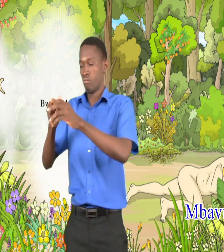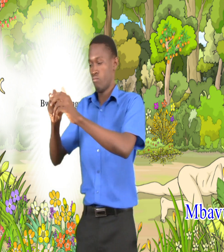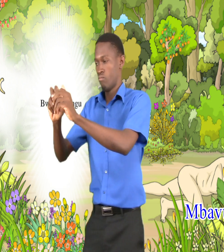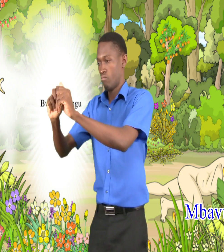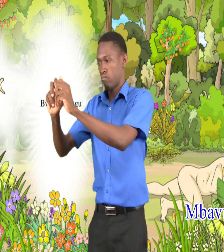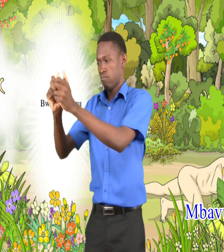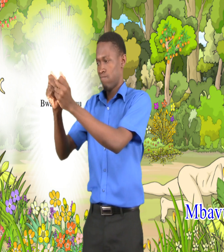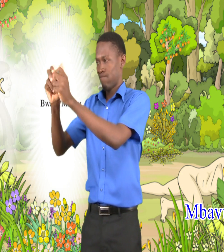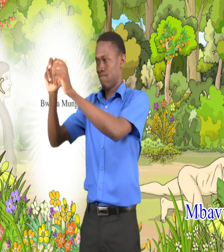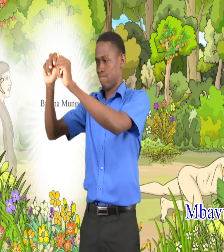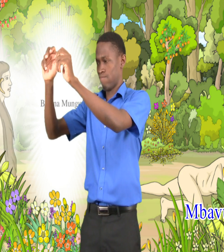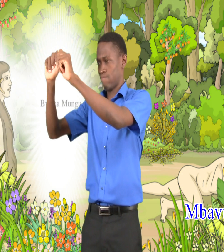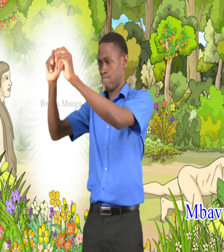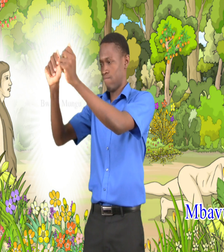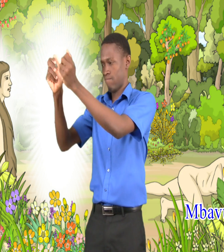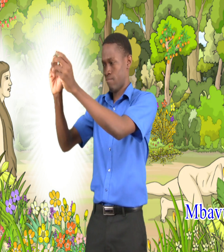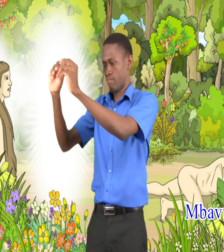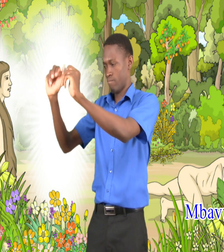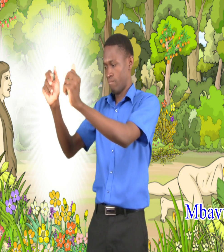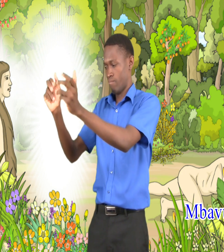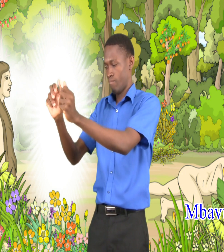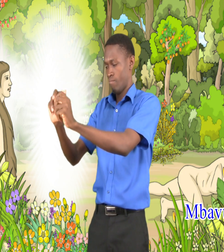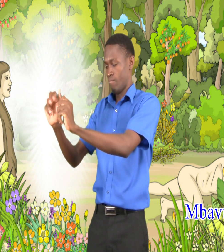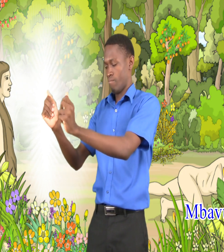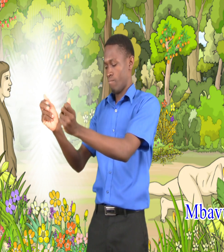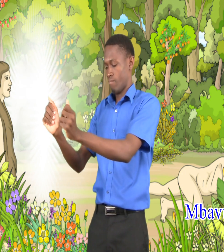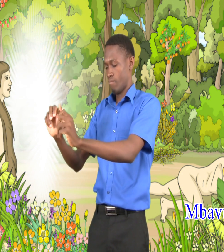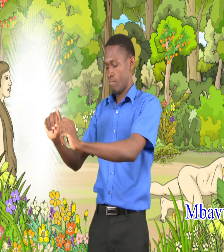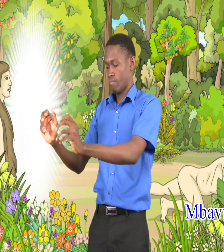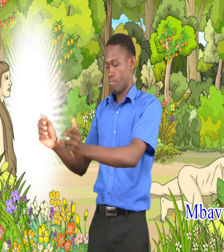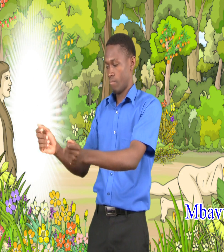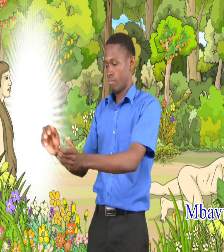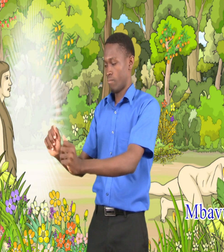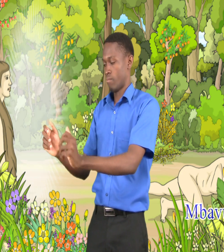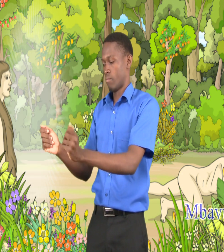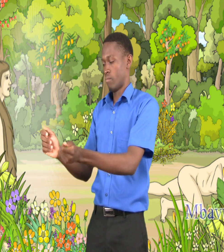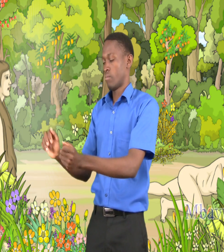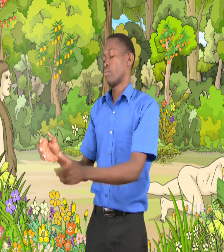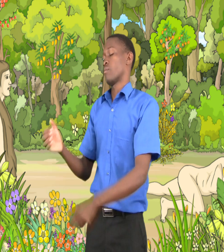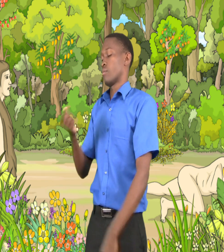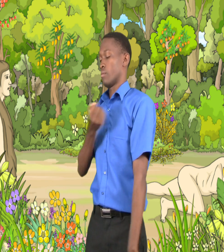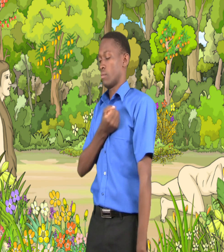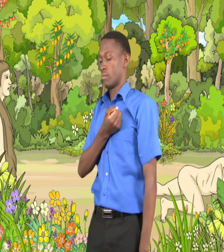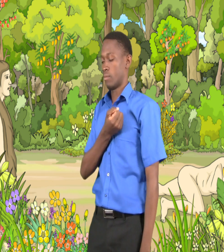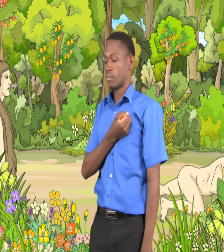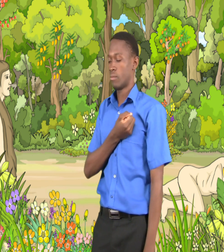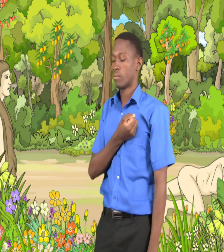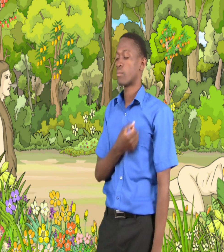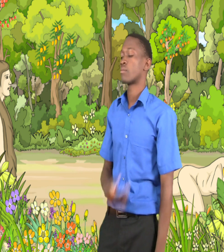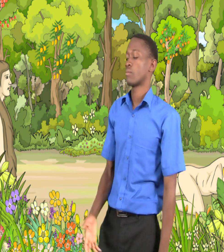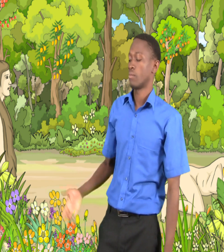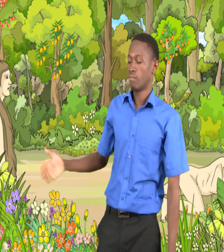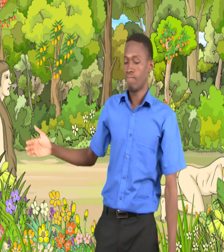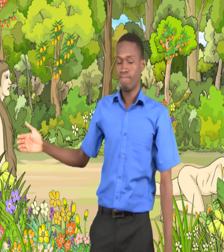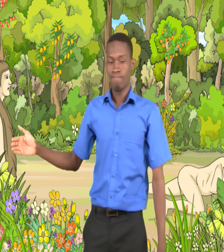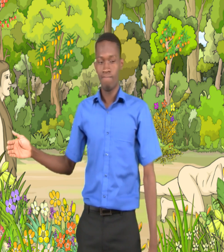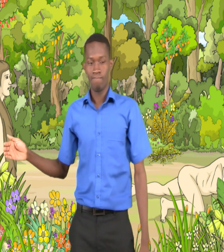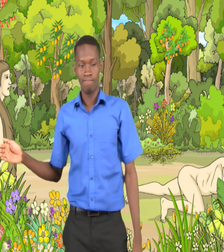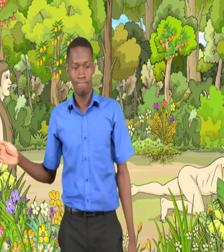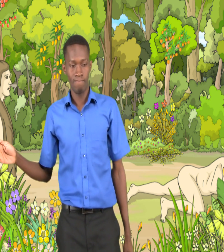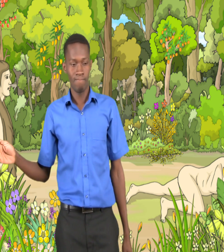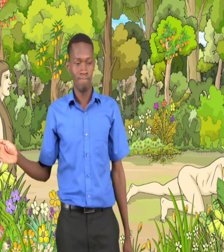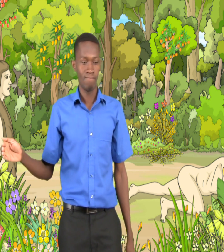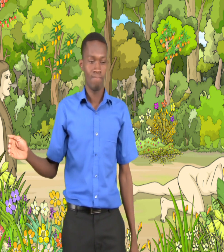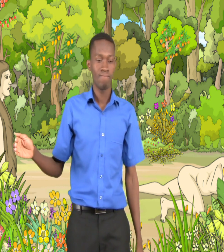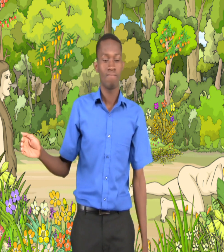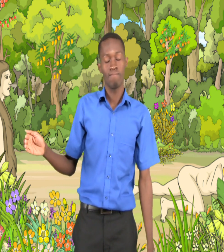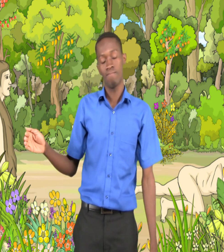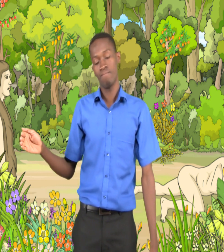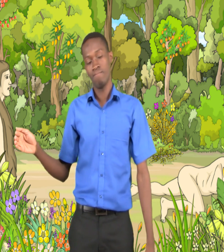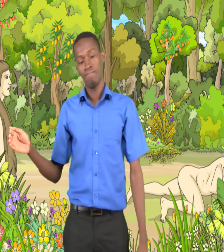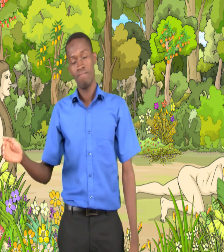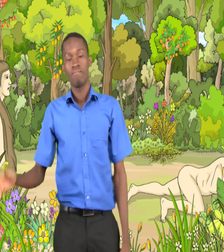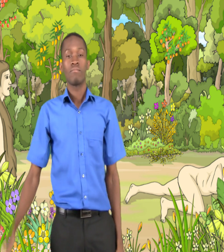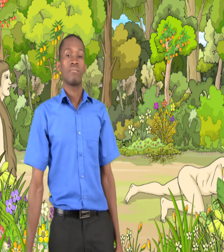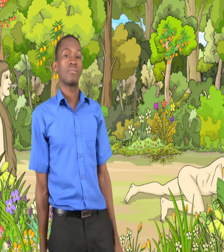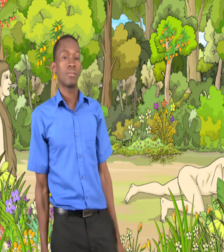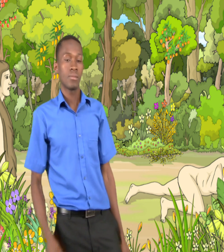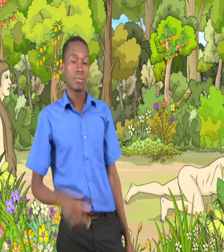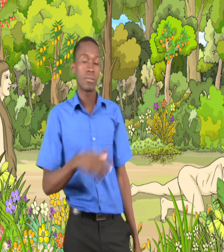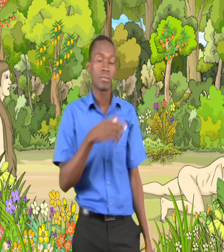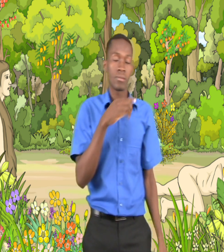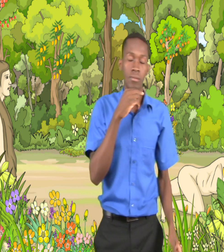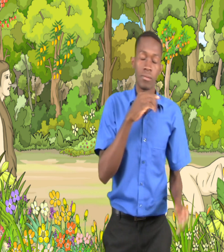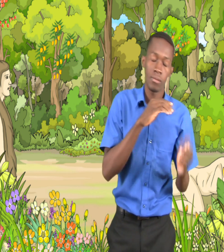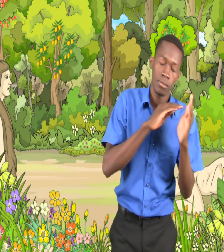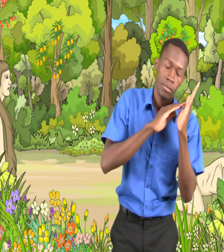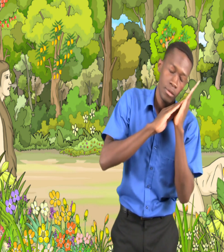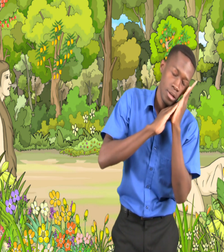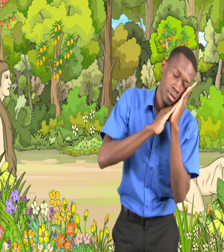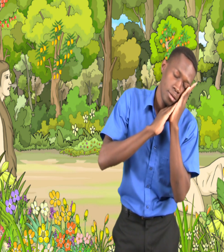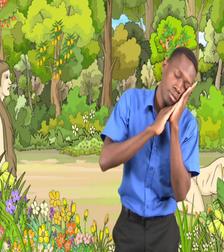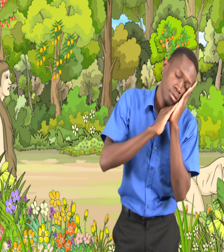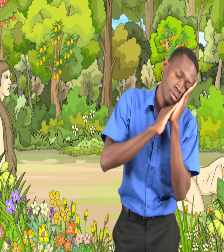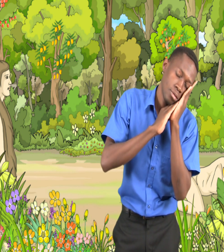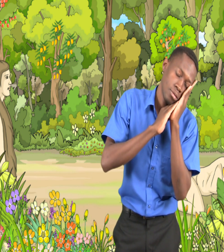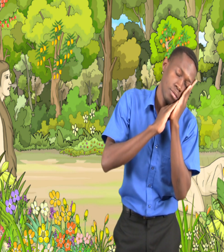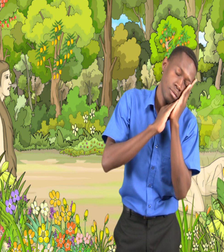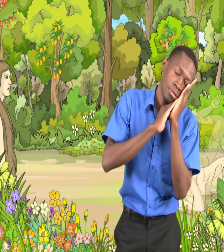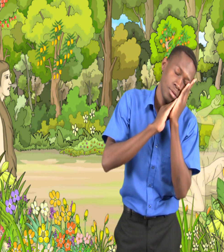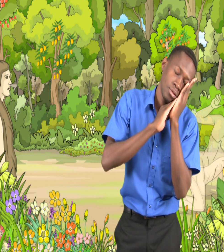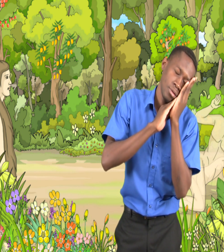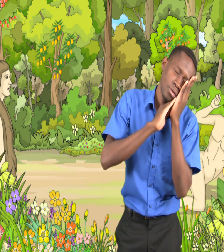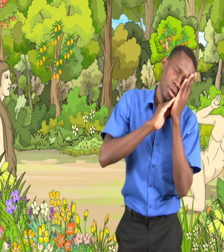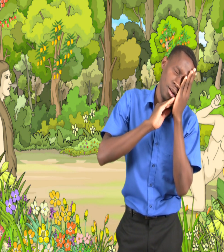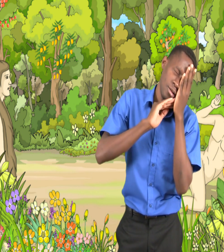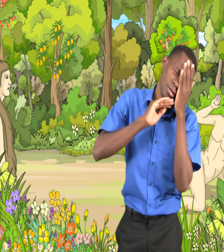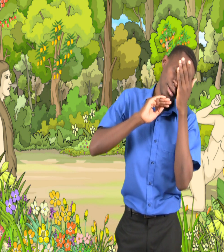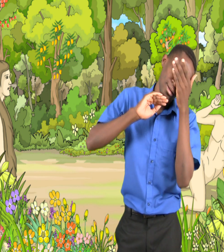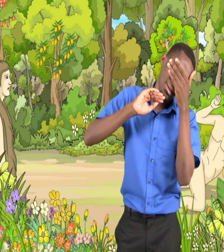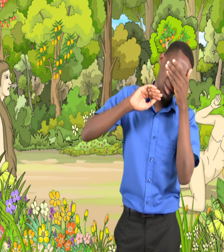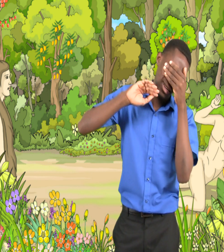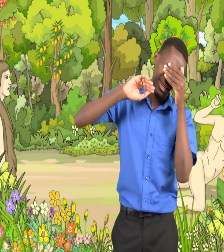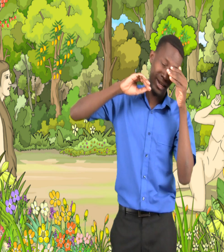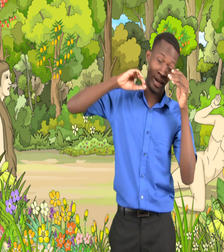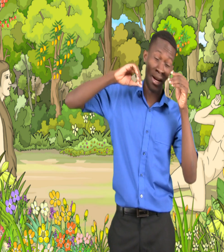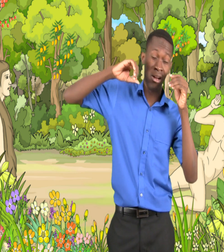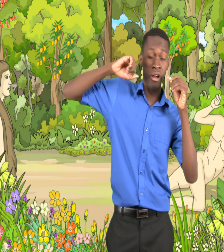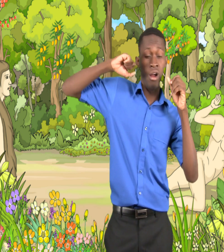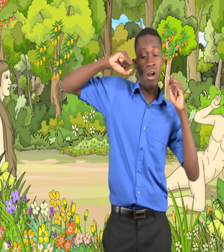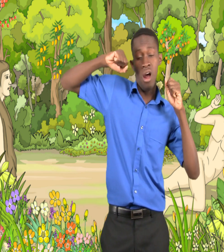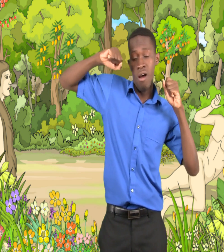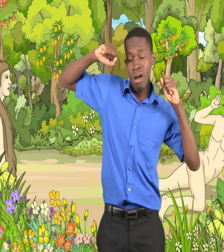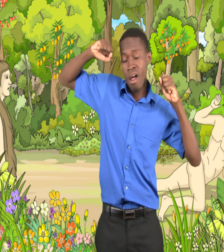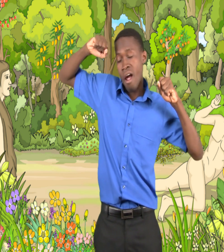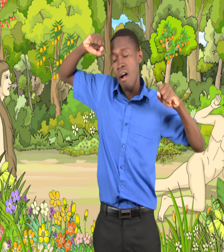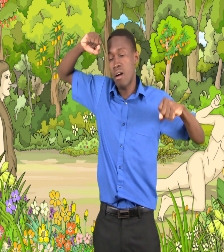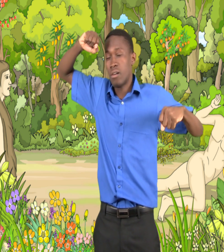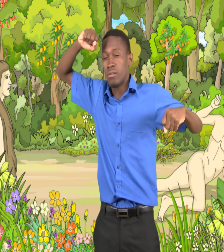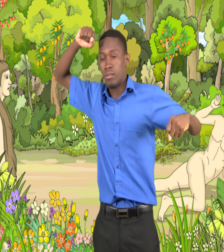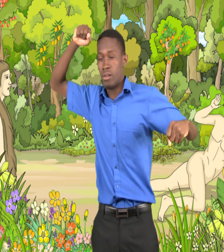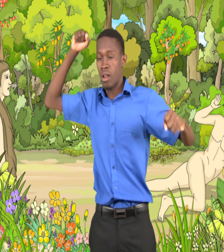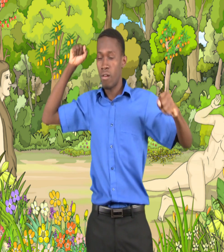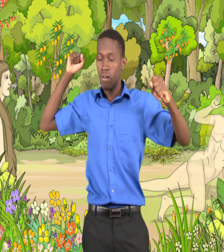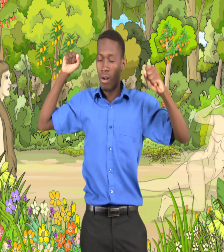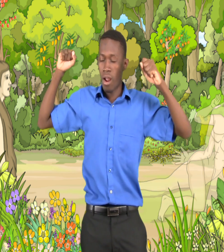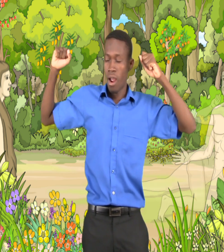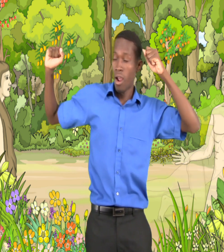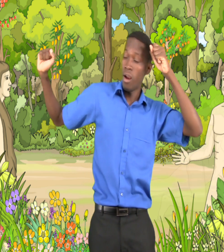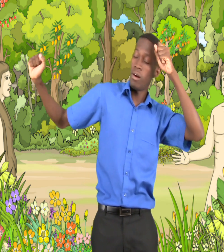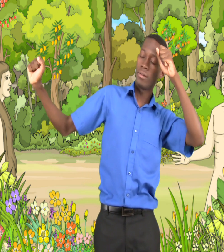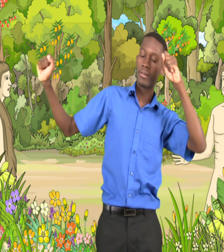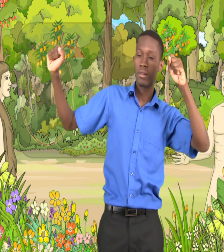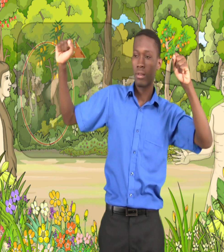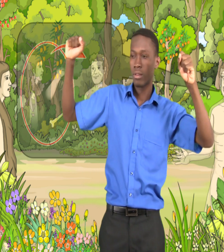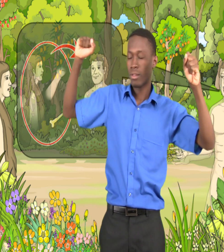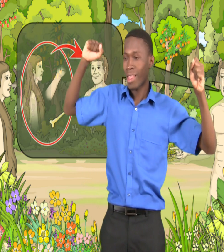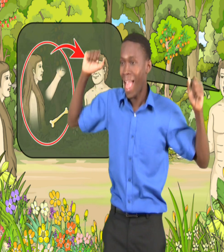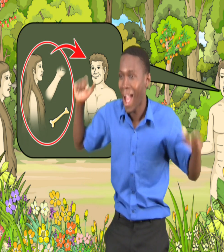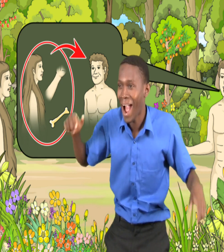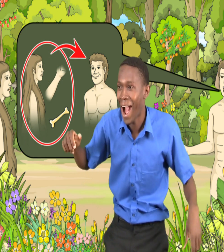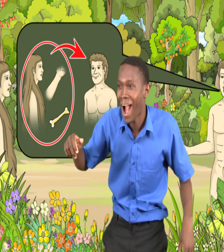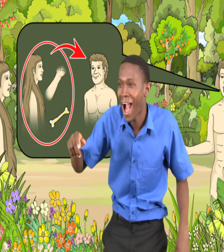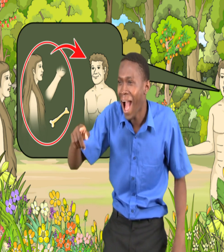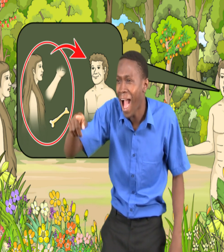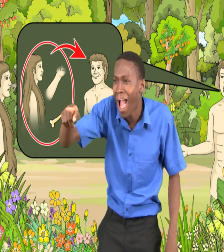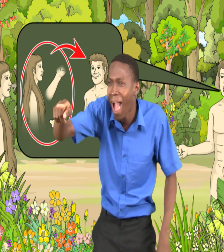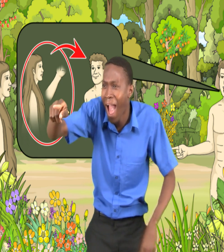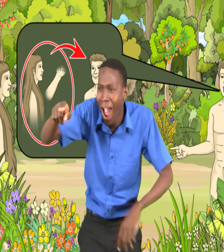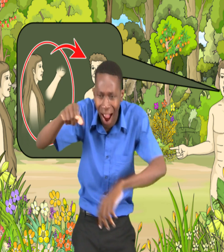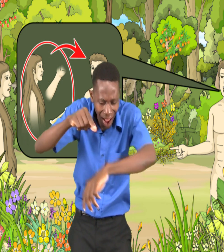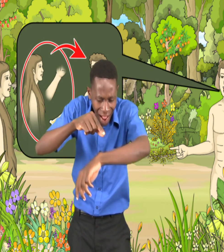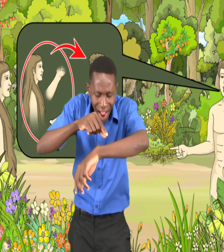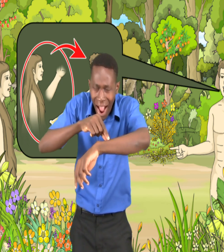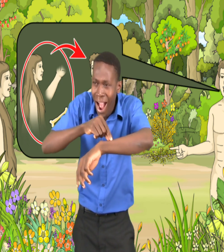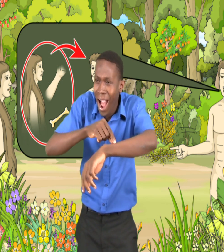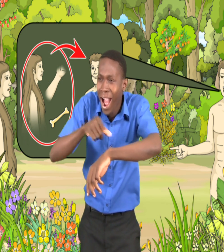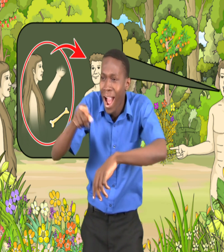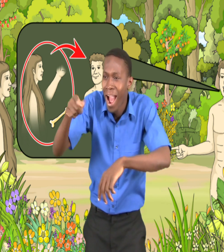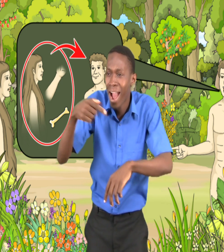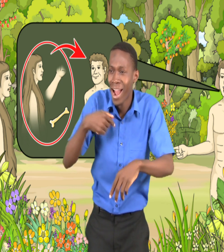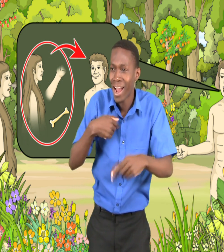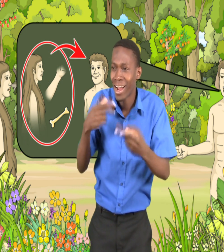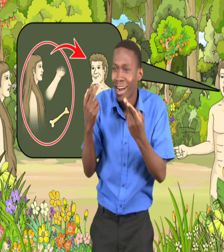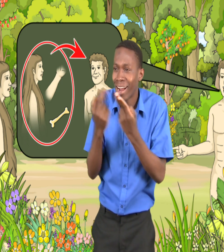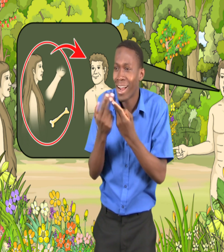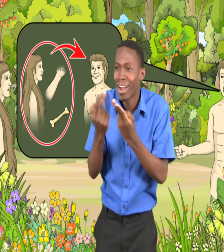And from the rib that the LORD God had taken from the man, He made a woman and brought her to him.